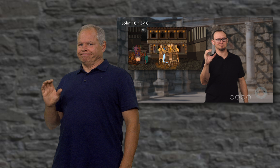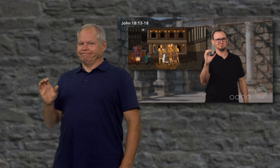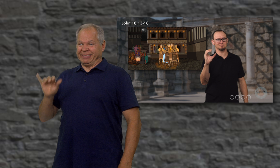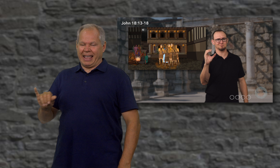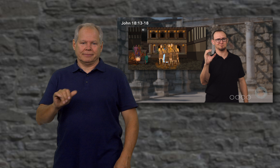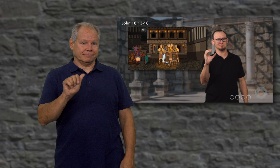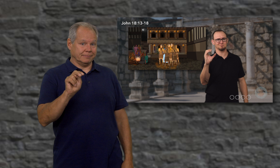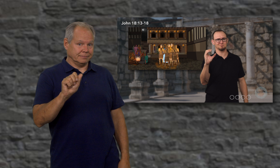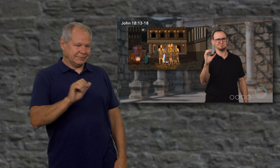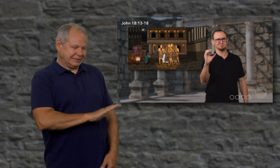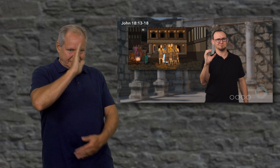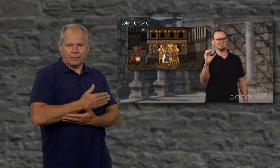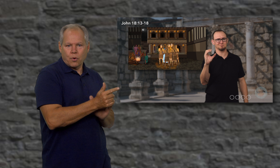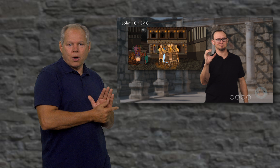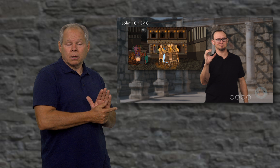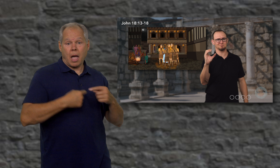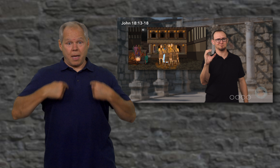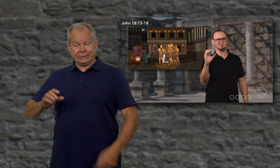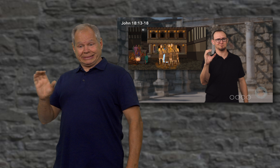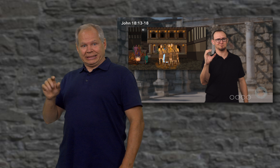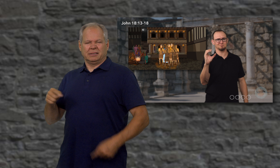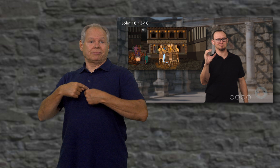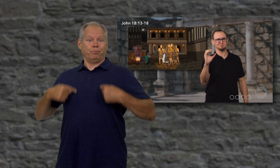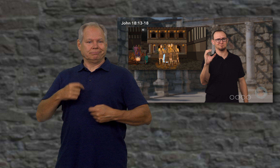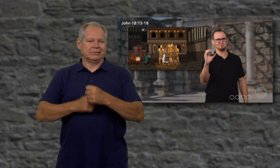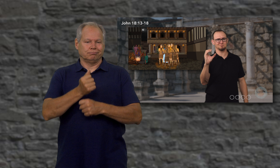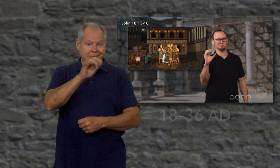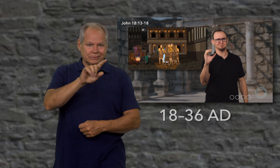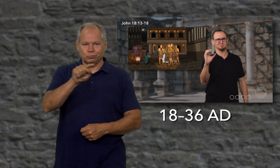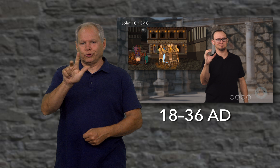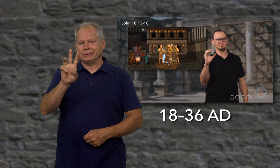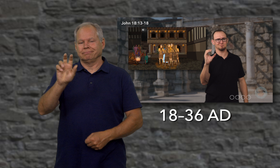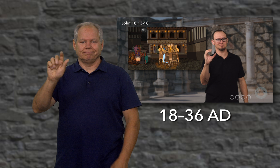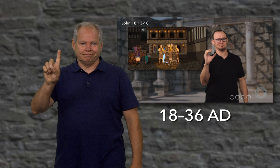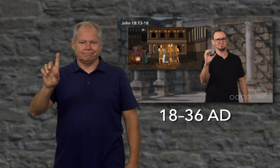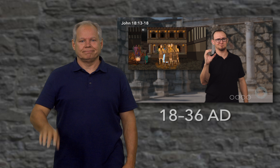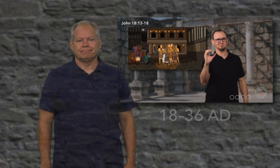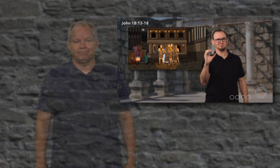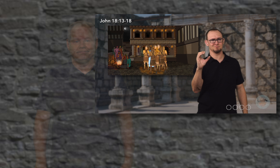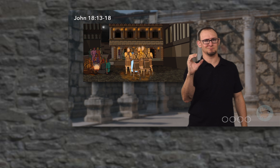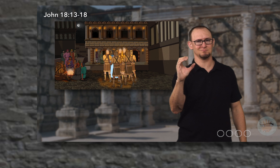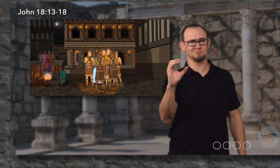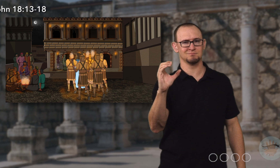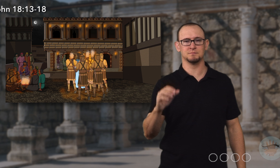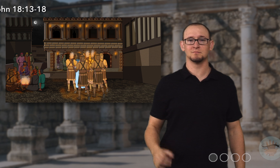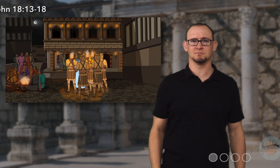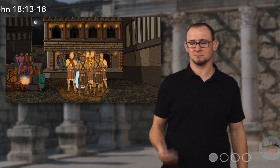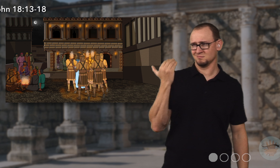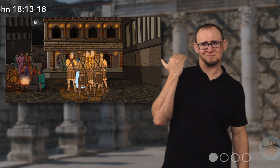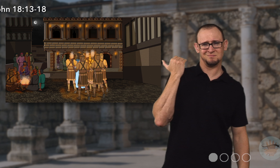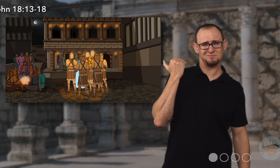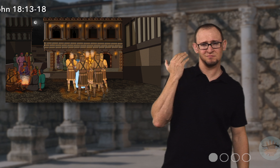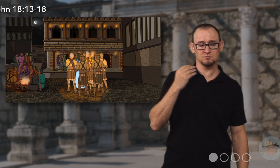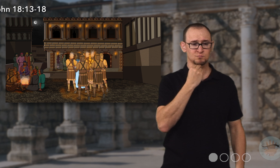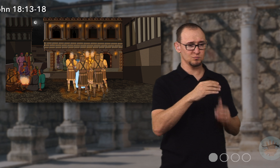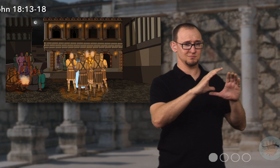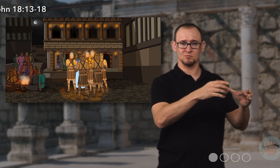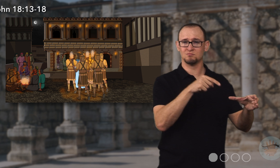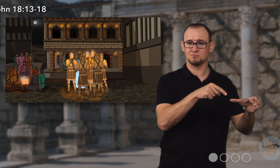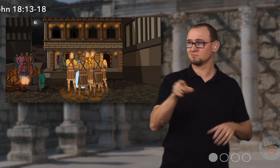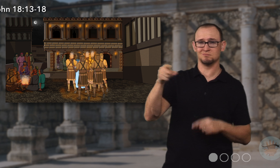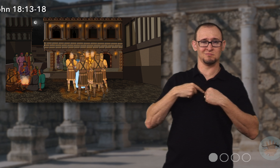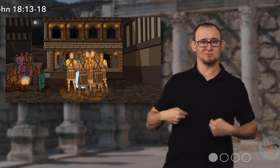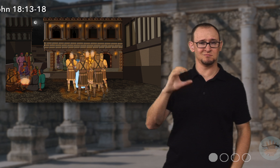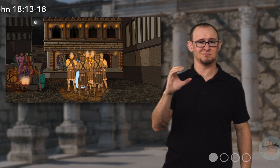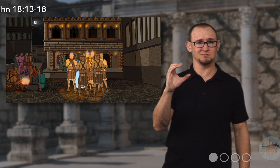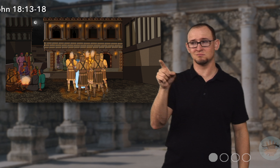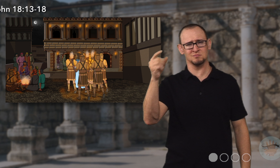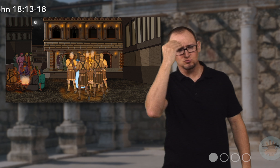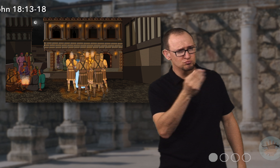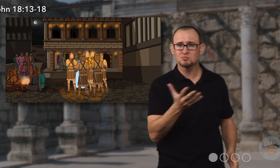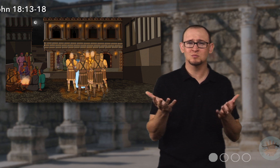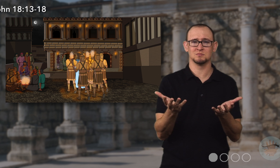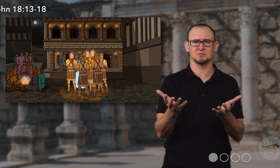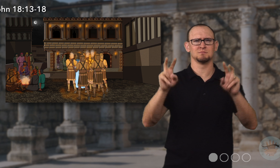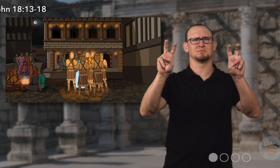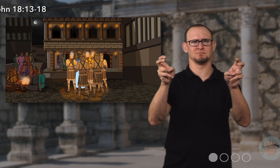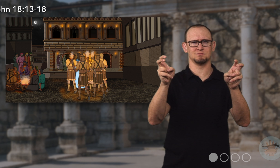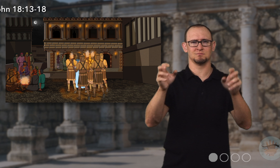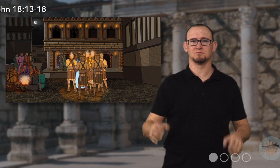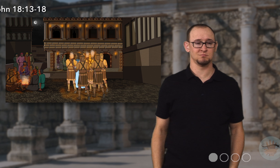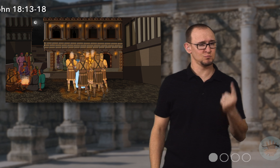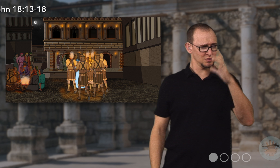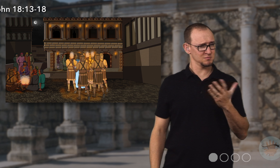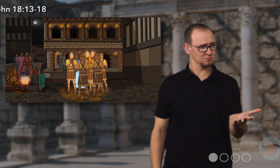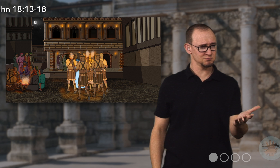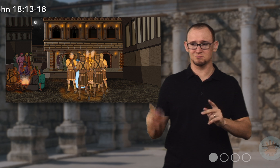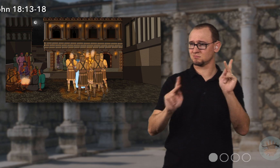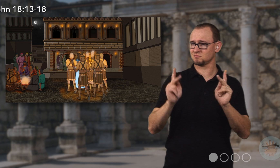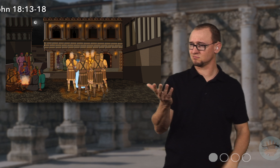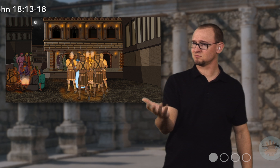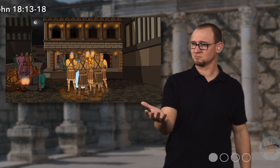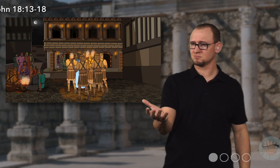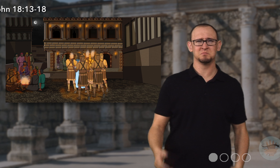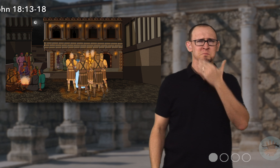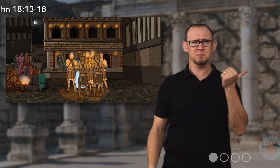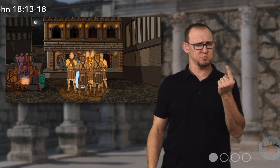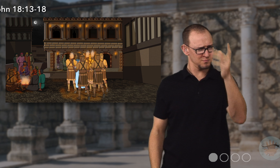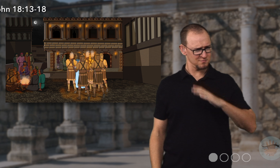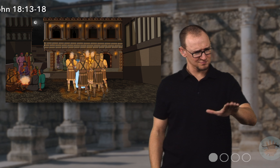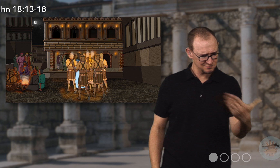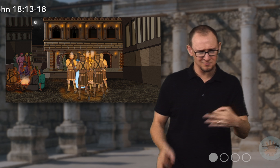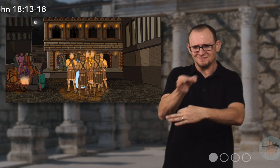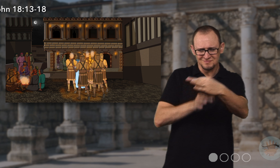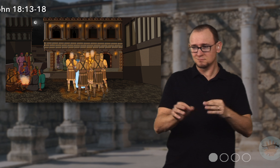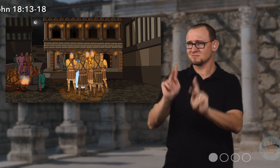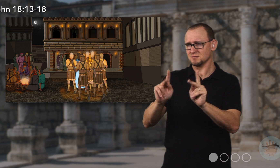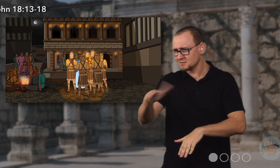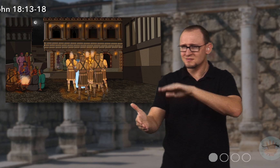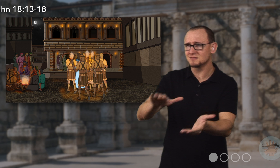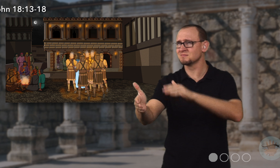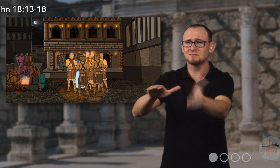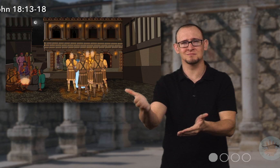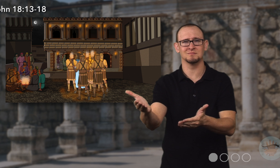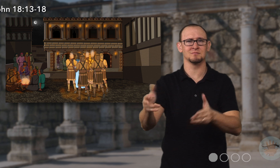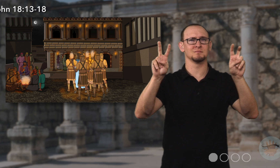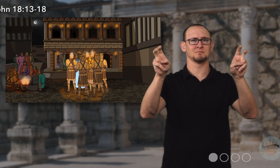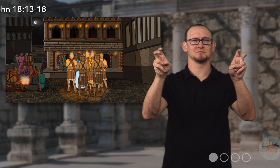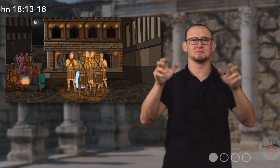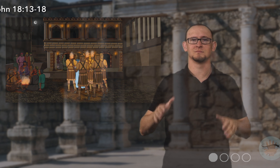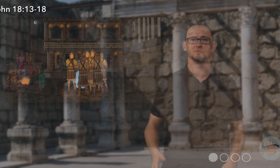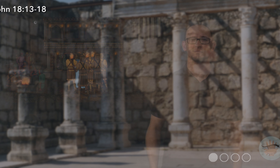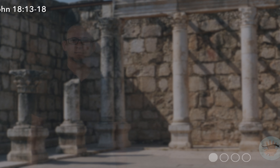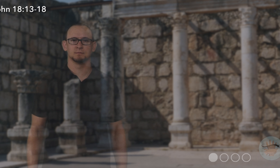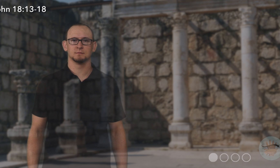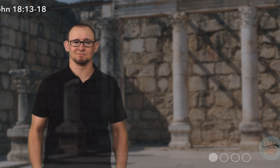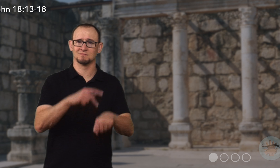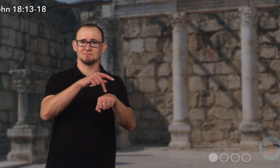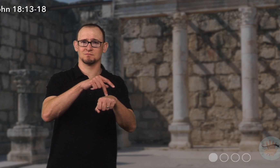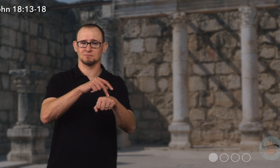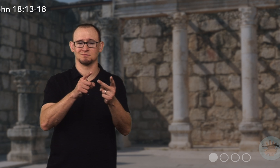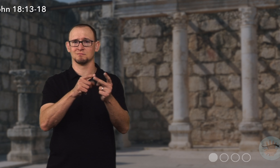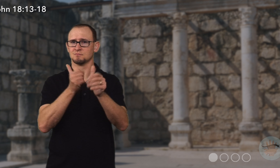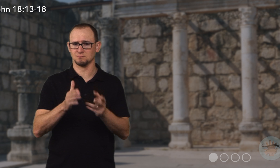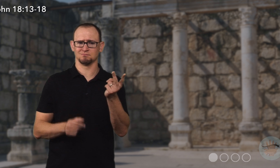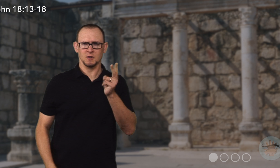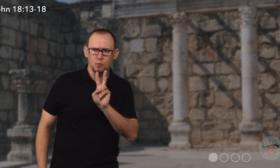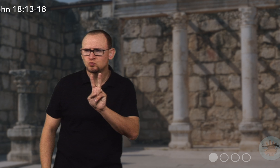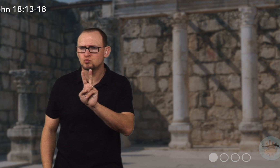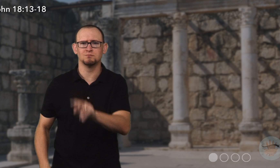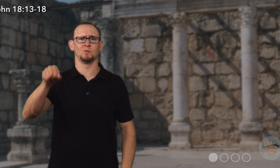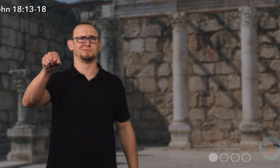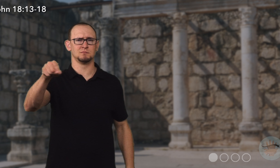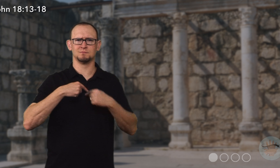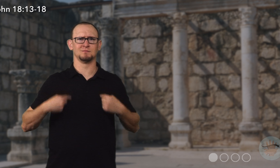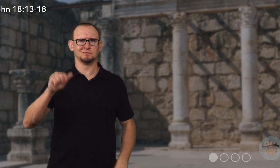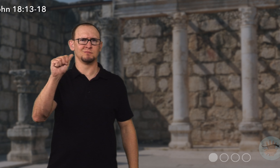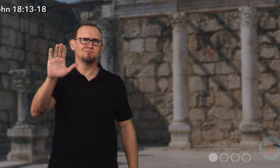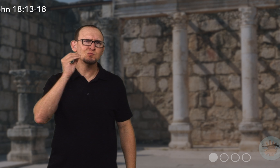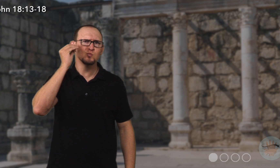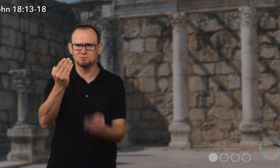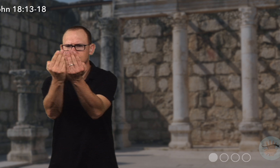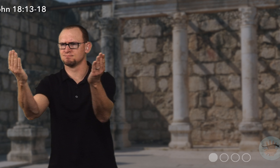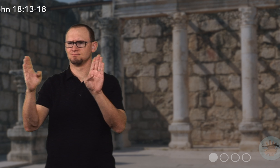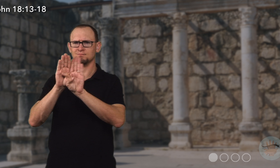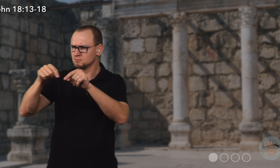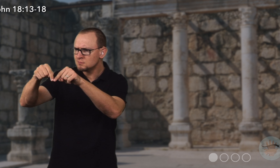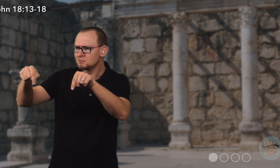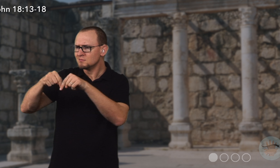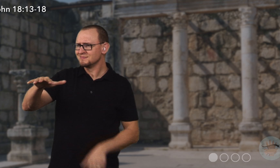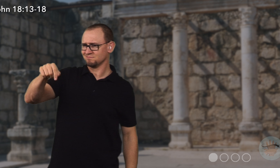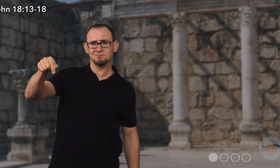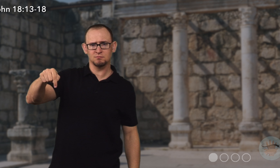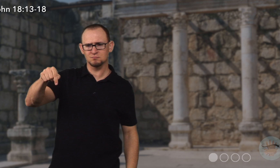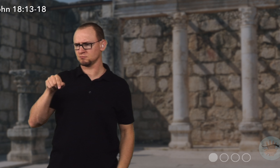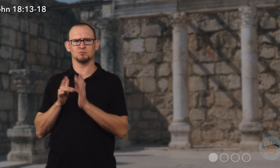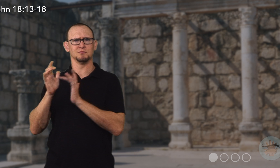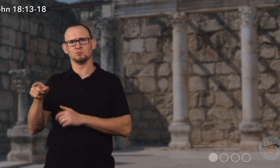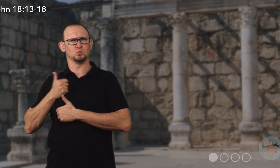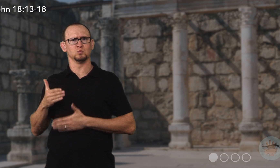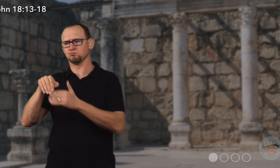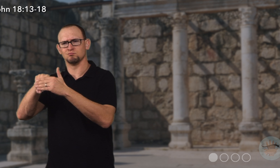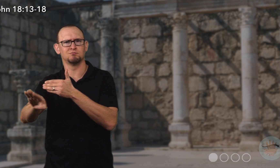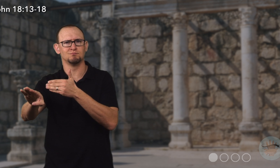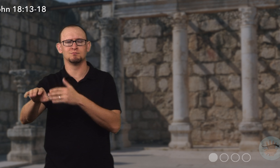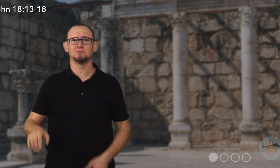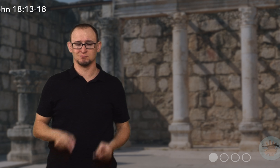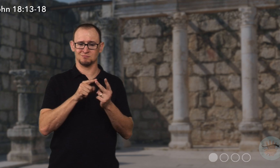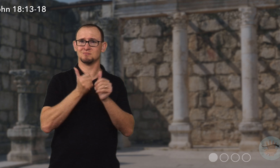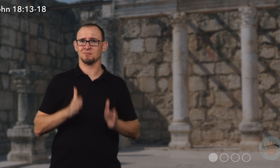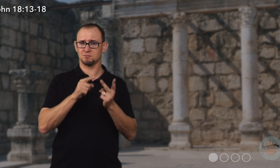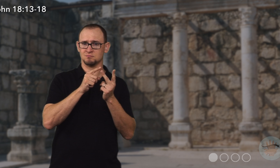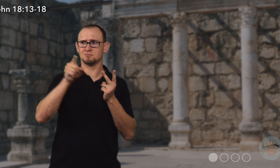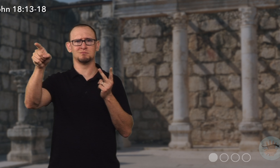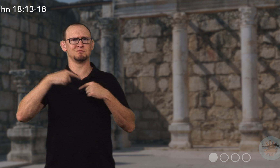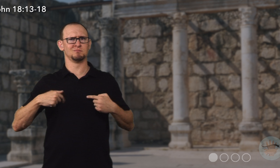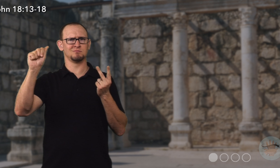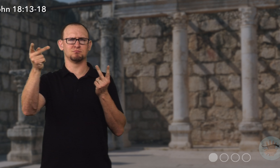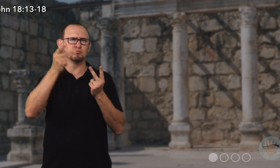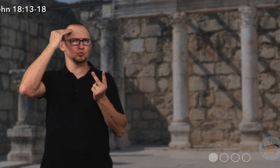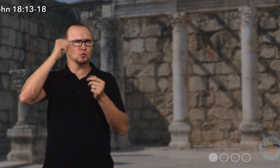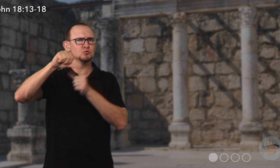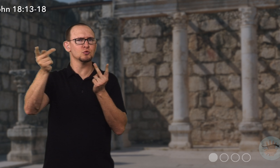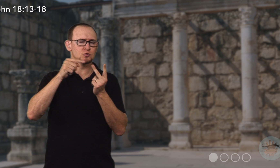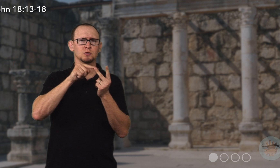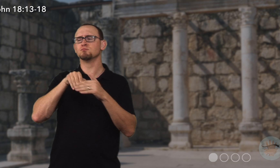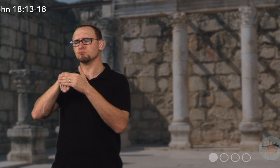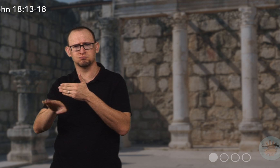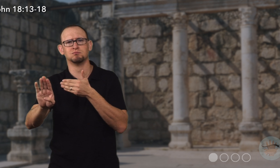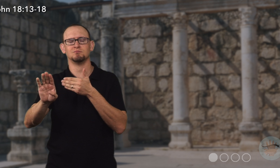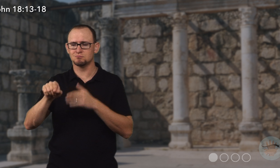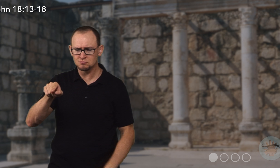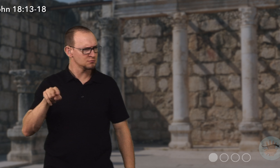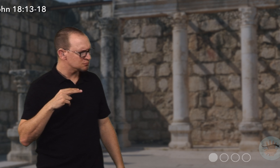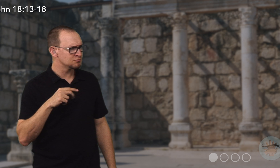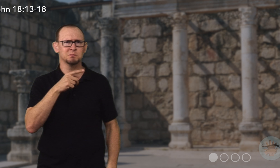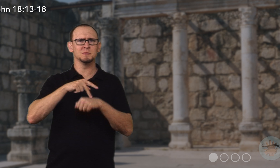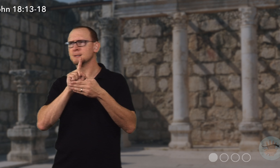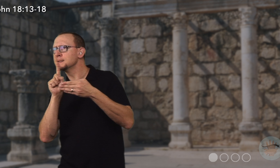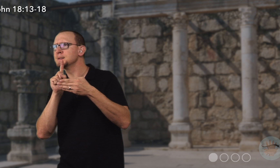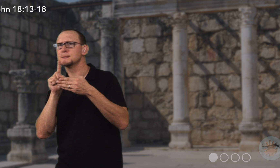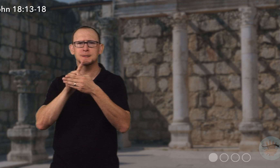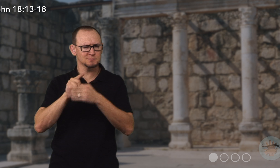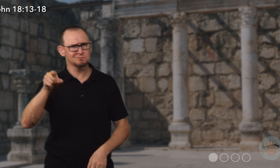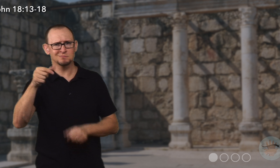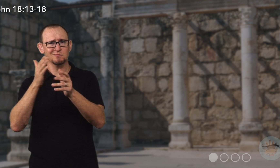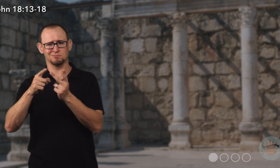Then the disciple who was known to the high priest went out and spoke to the doorkeeper, and brought Peter in. At this, the servant girl watching the door said to Peter, “Aren’t you also one of this man’s disciples?”